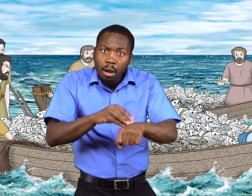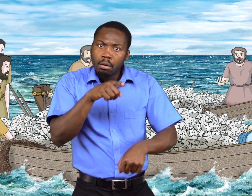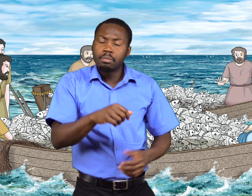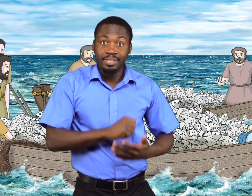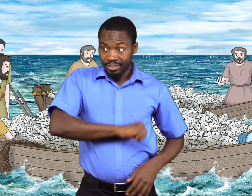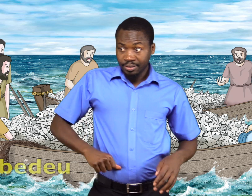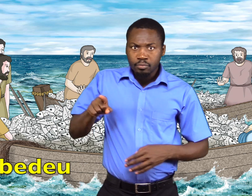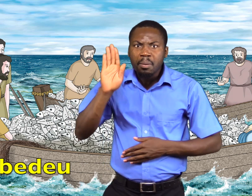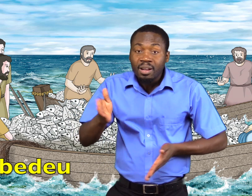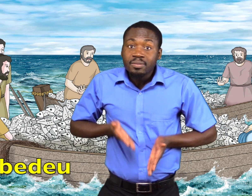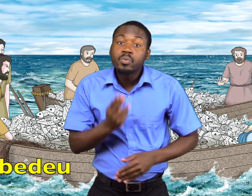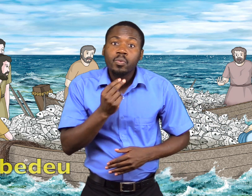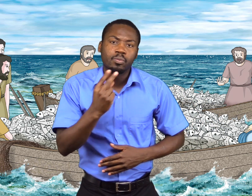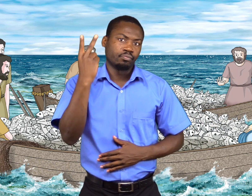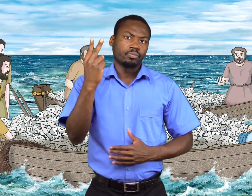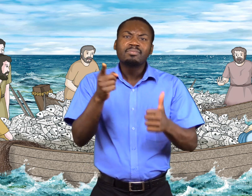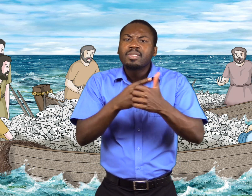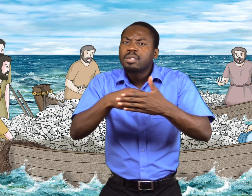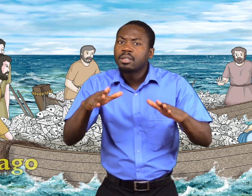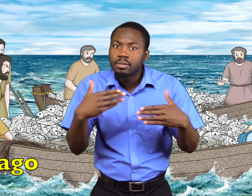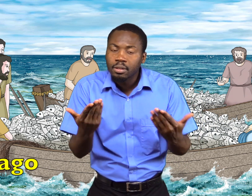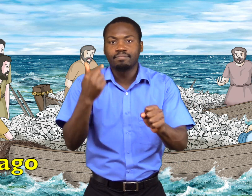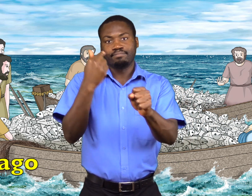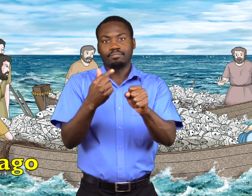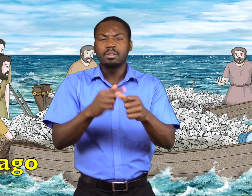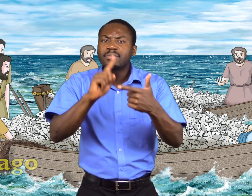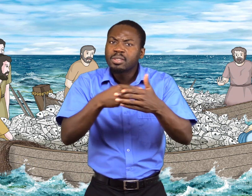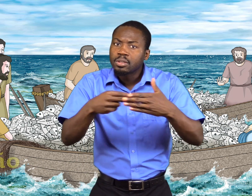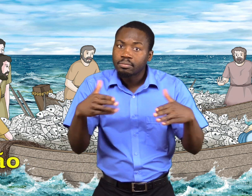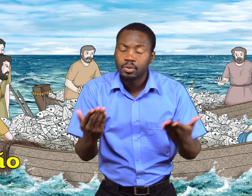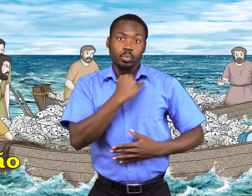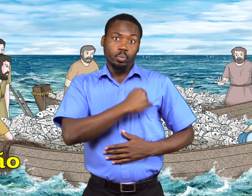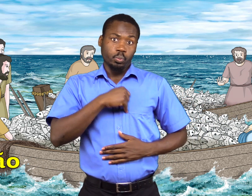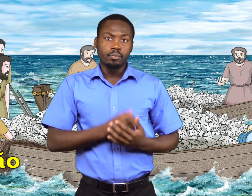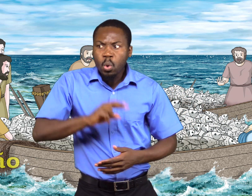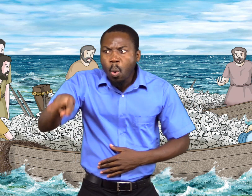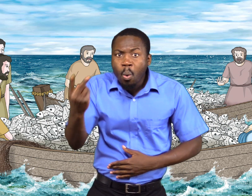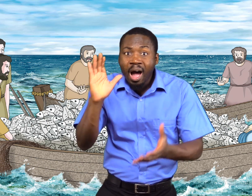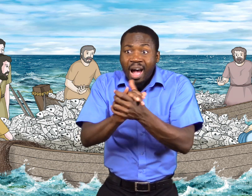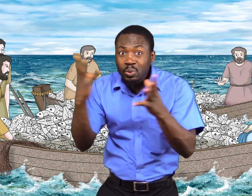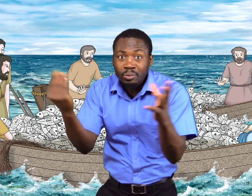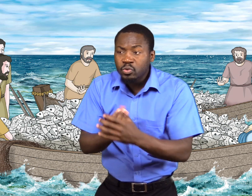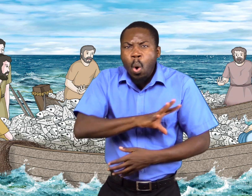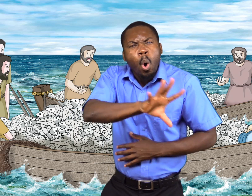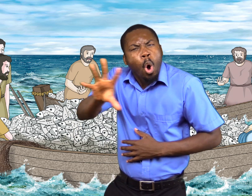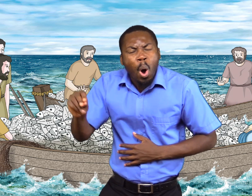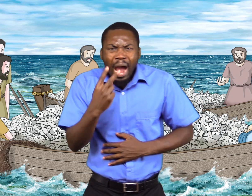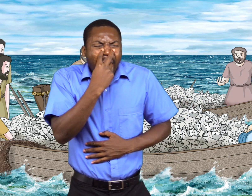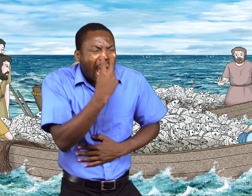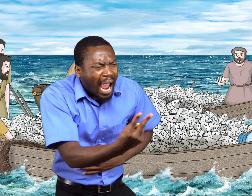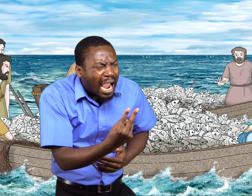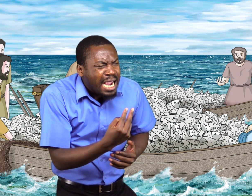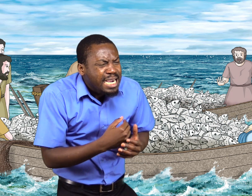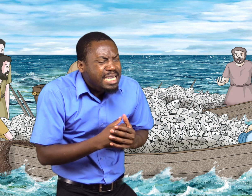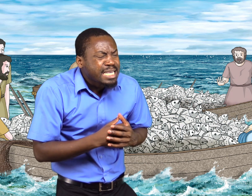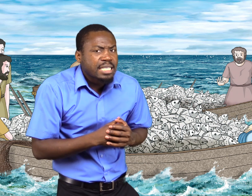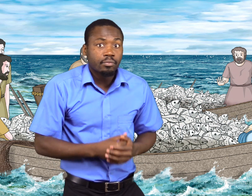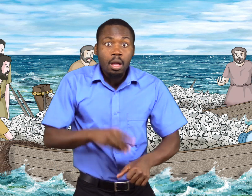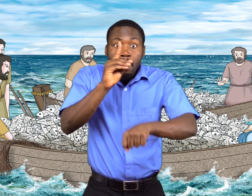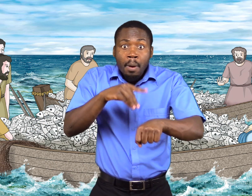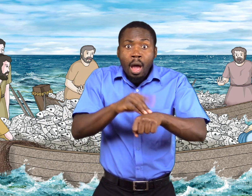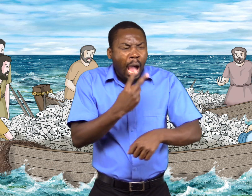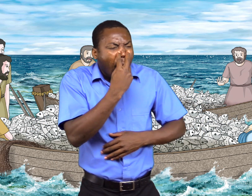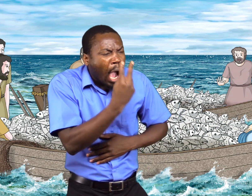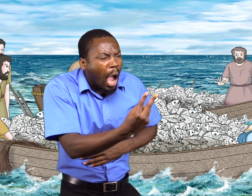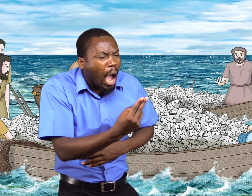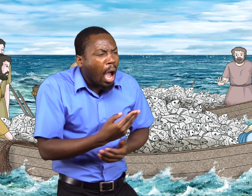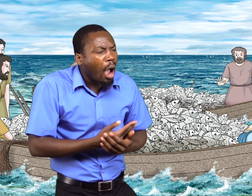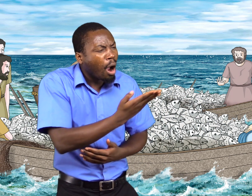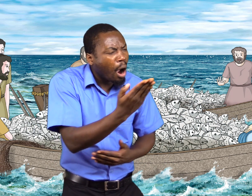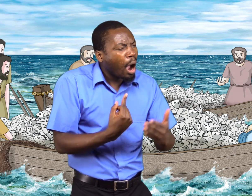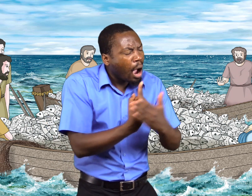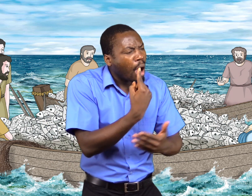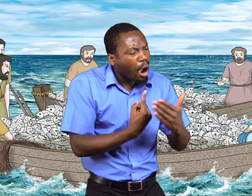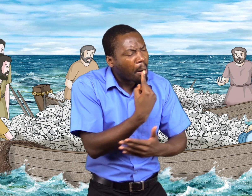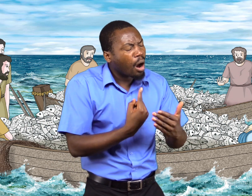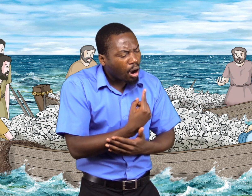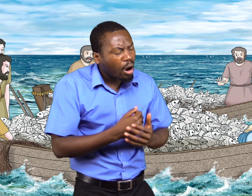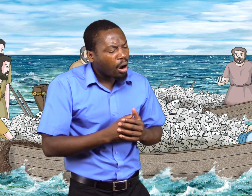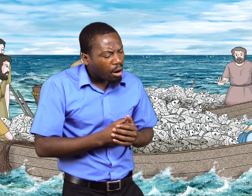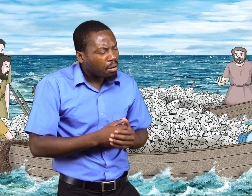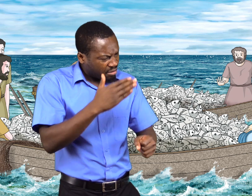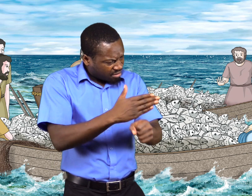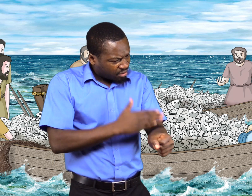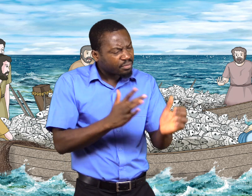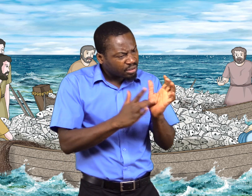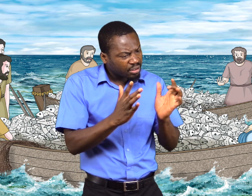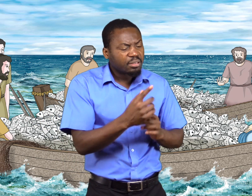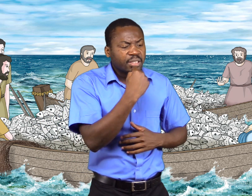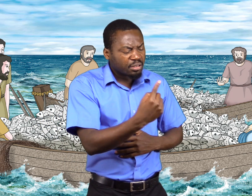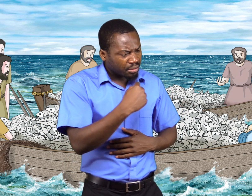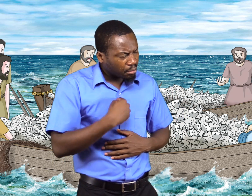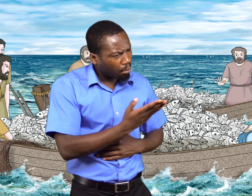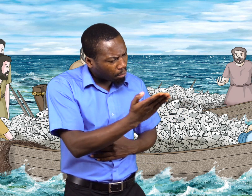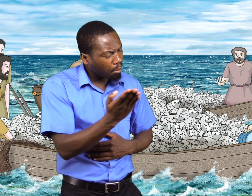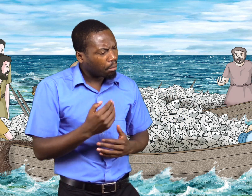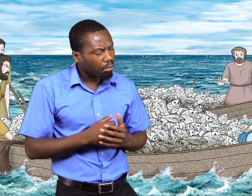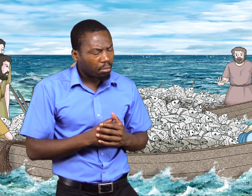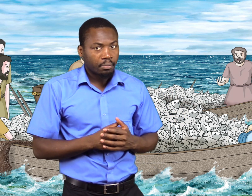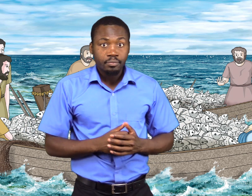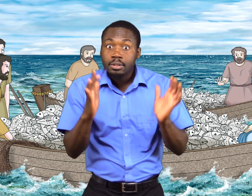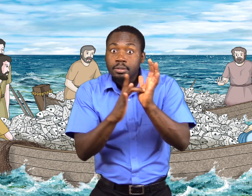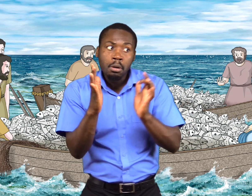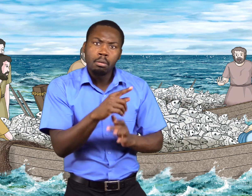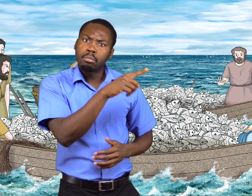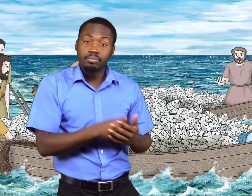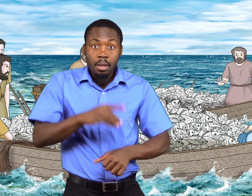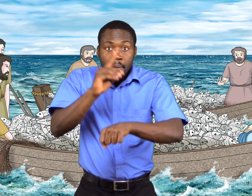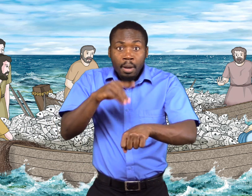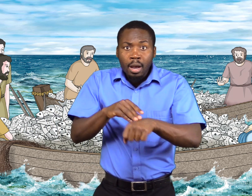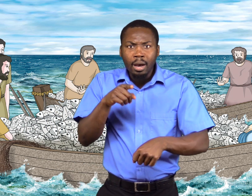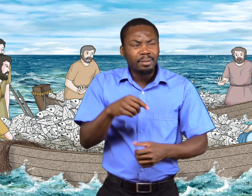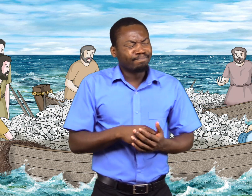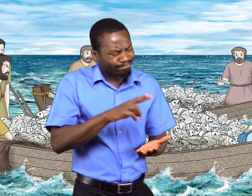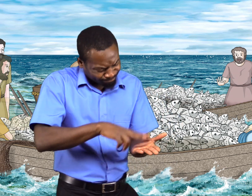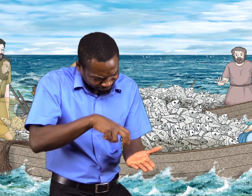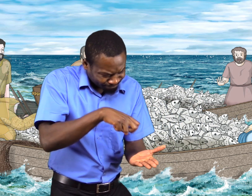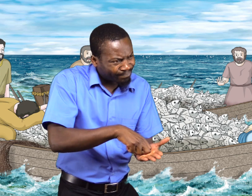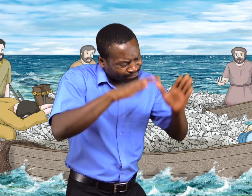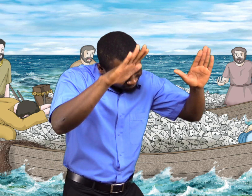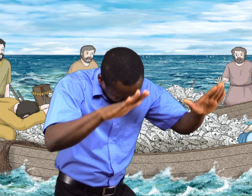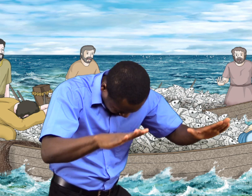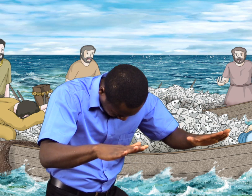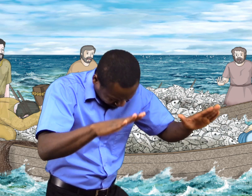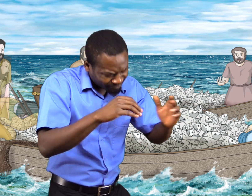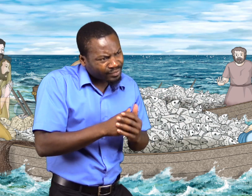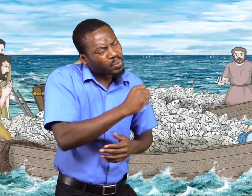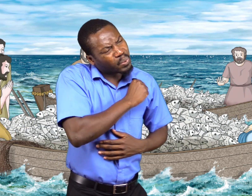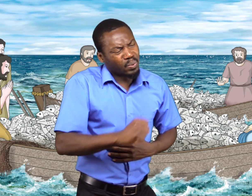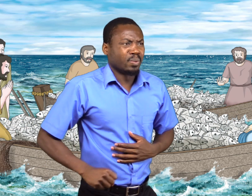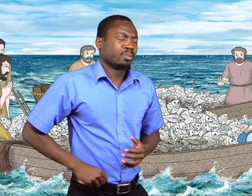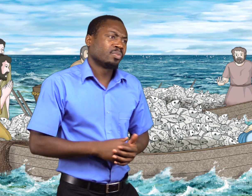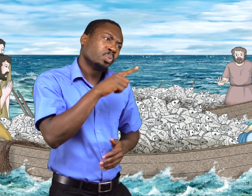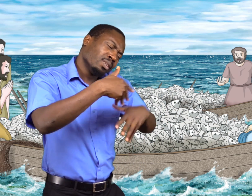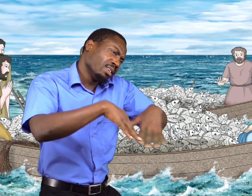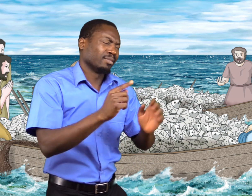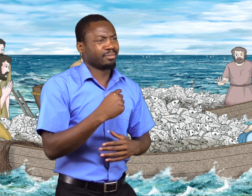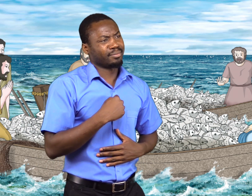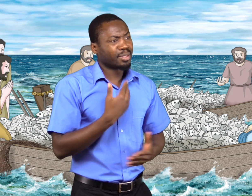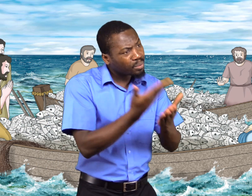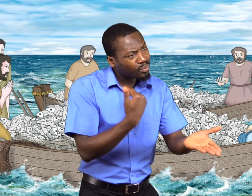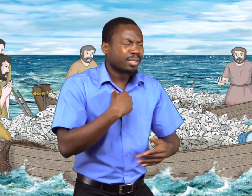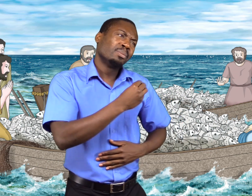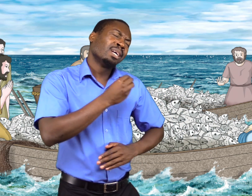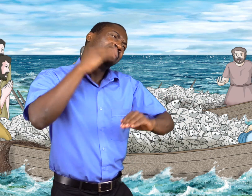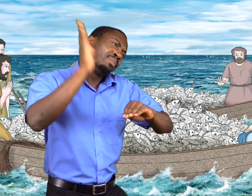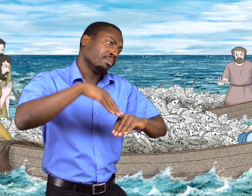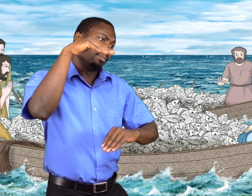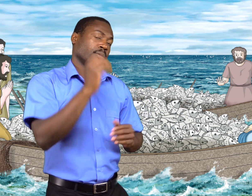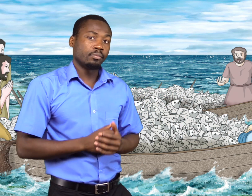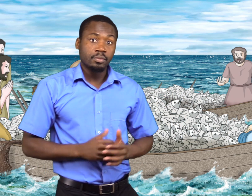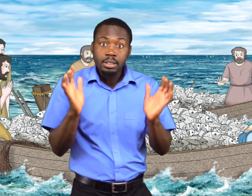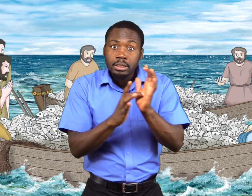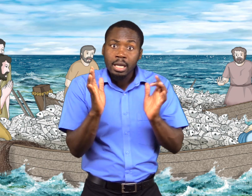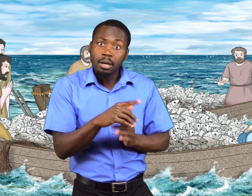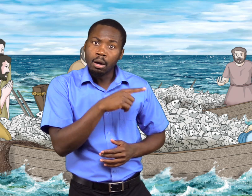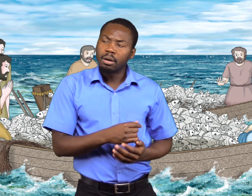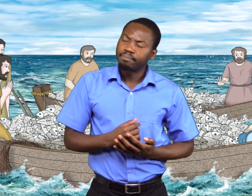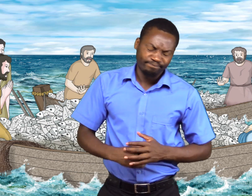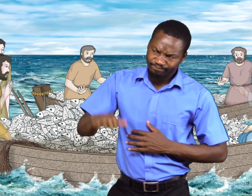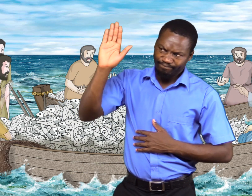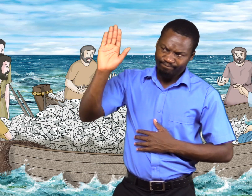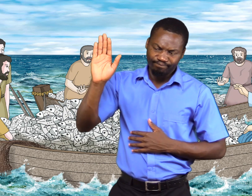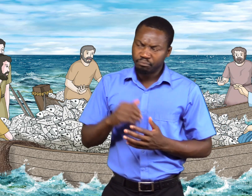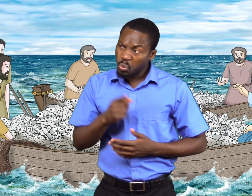For he and his companions were astonished at the catch of fish they had taken, and so were his partners James and John, the sons of Zebedee.